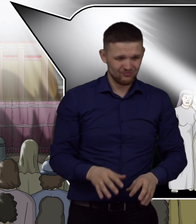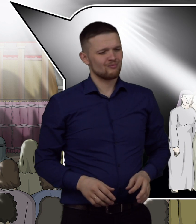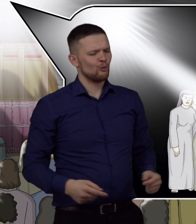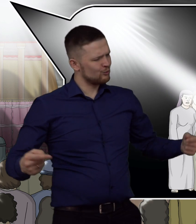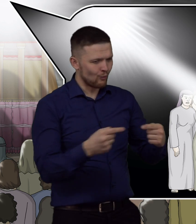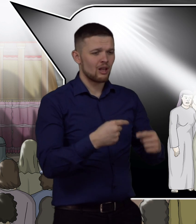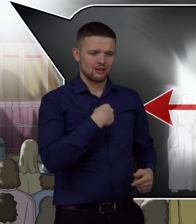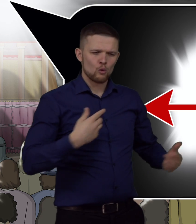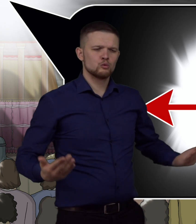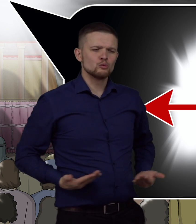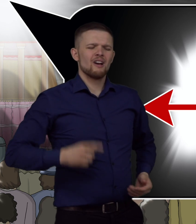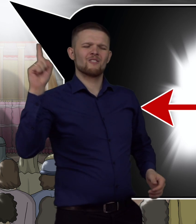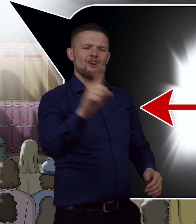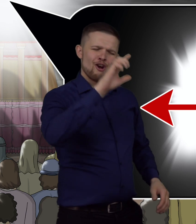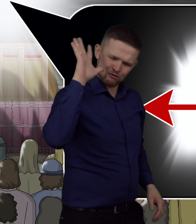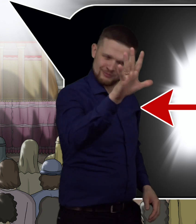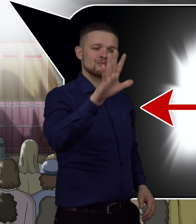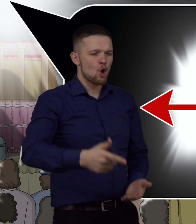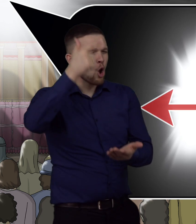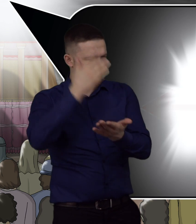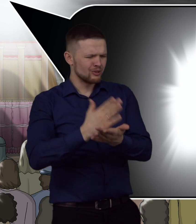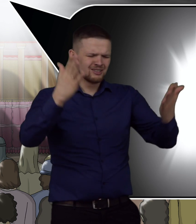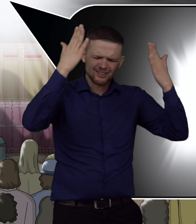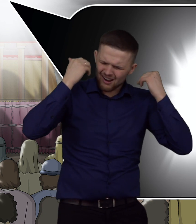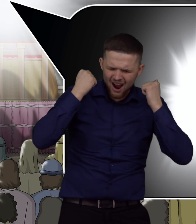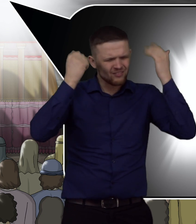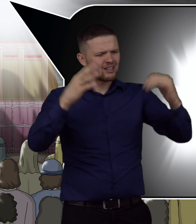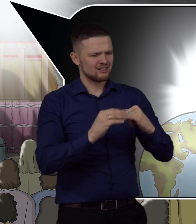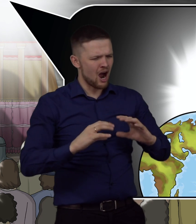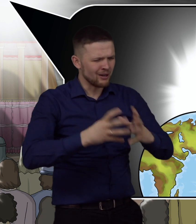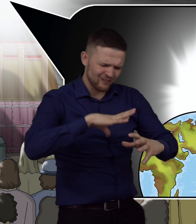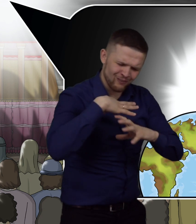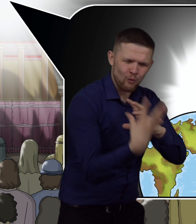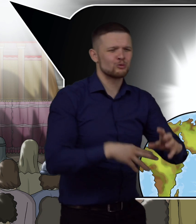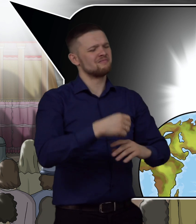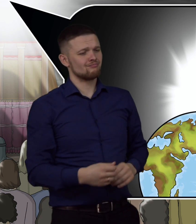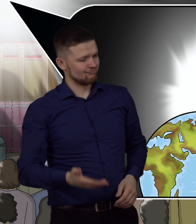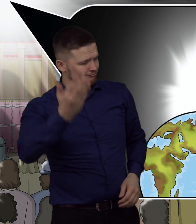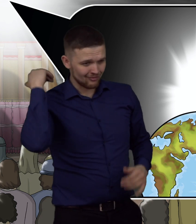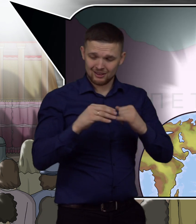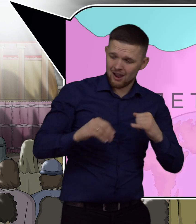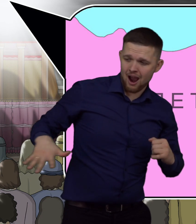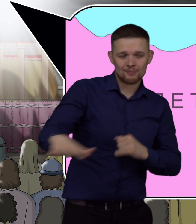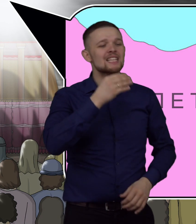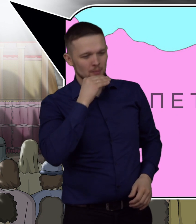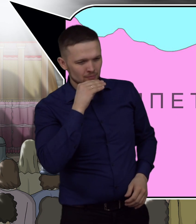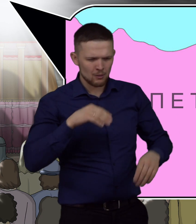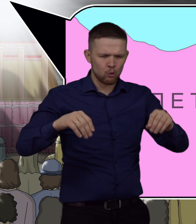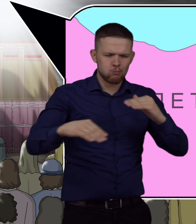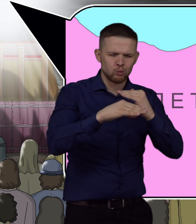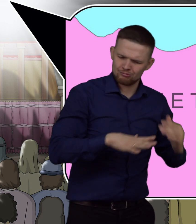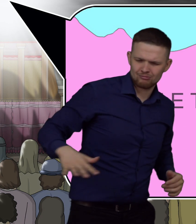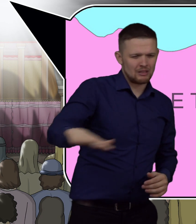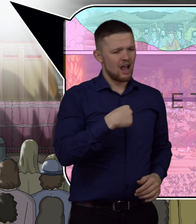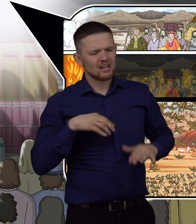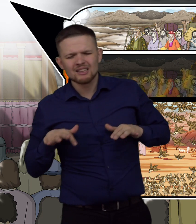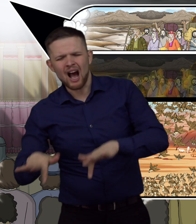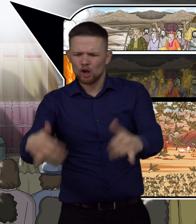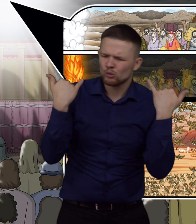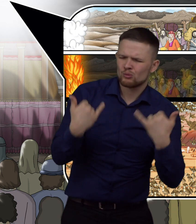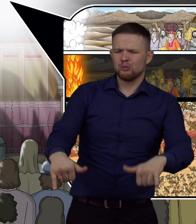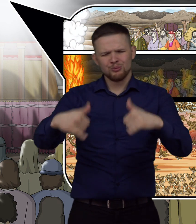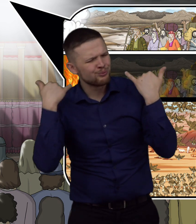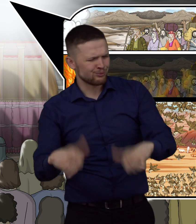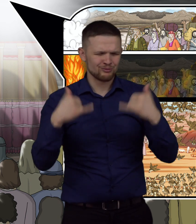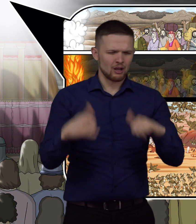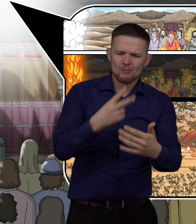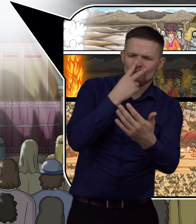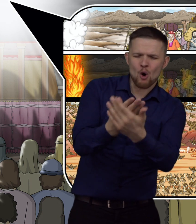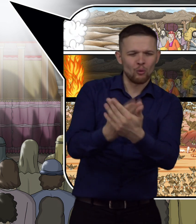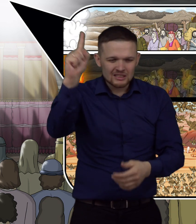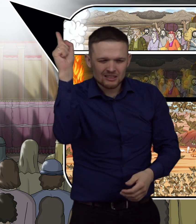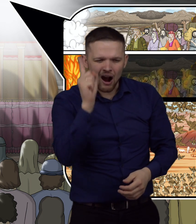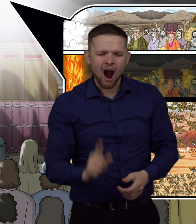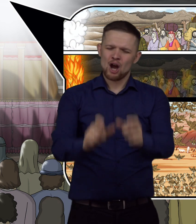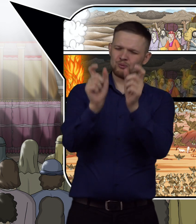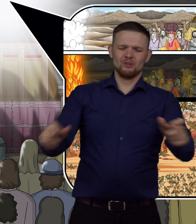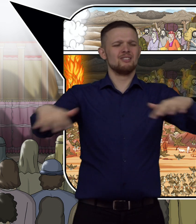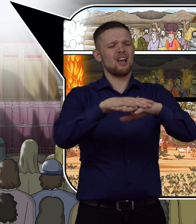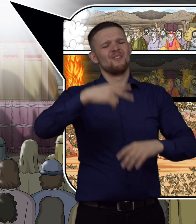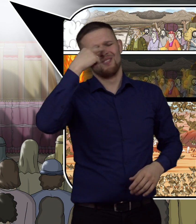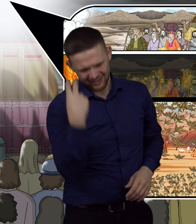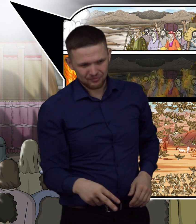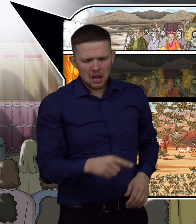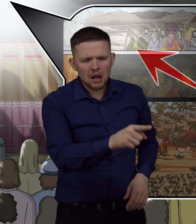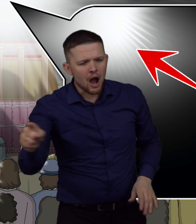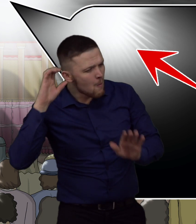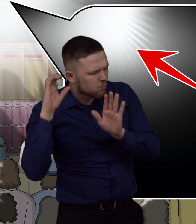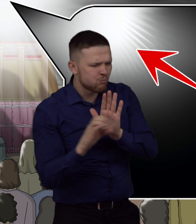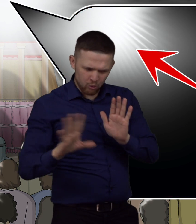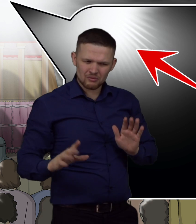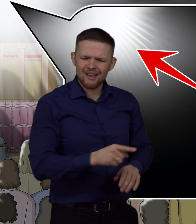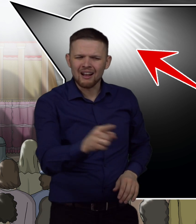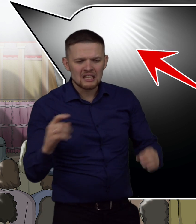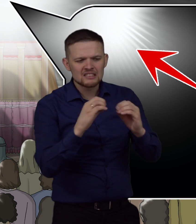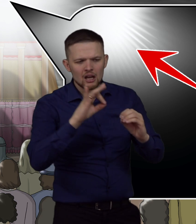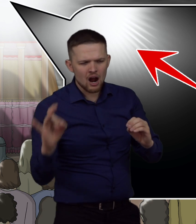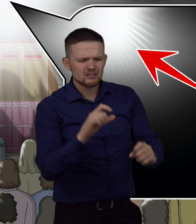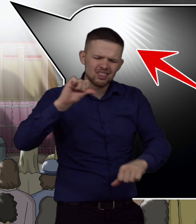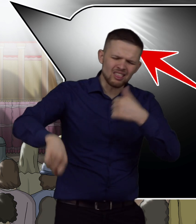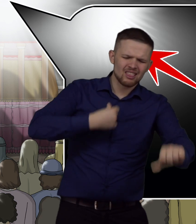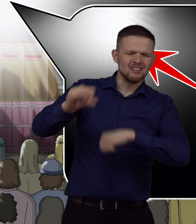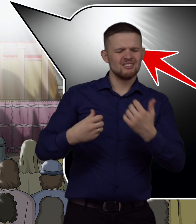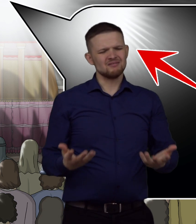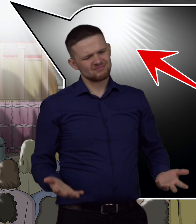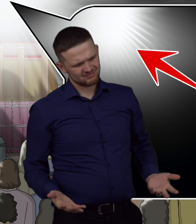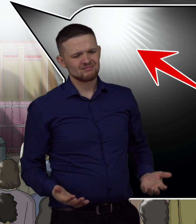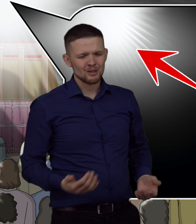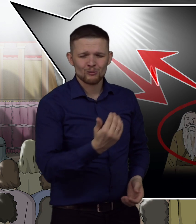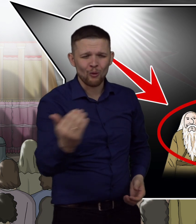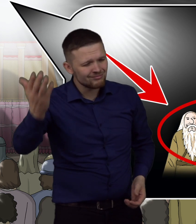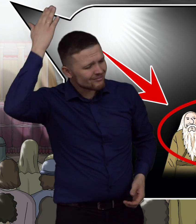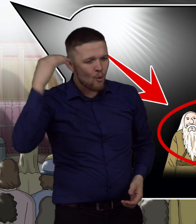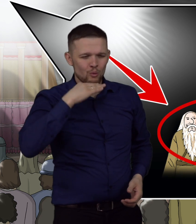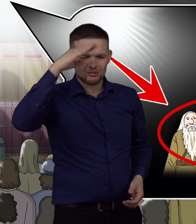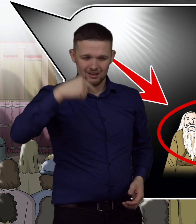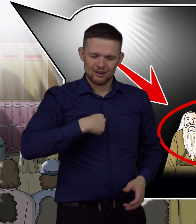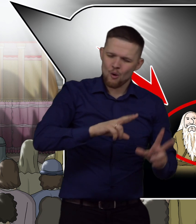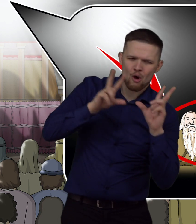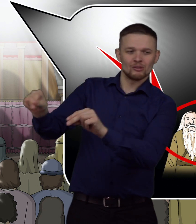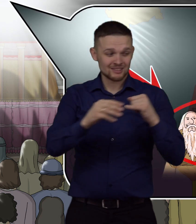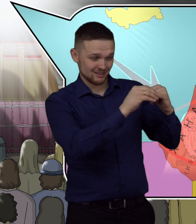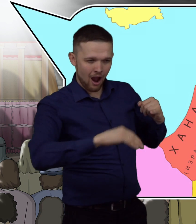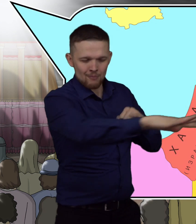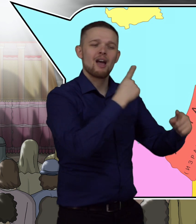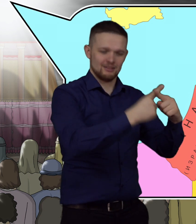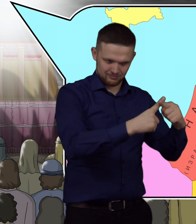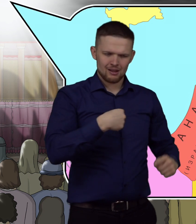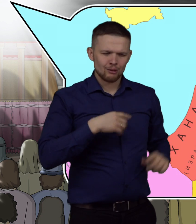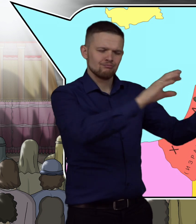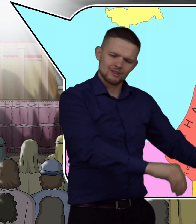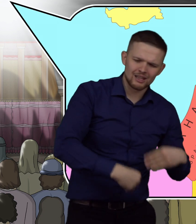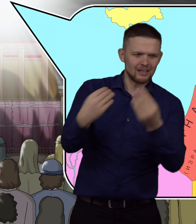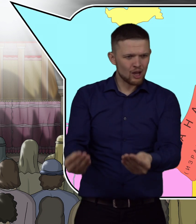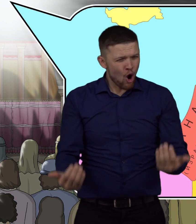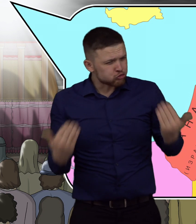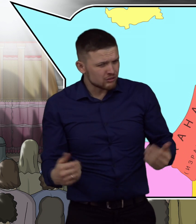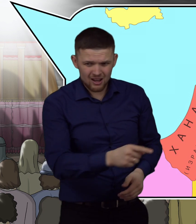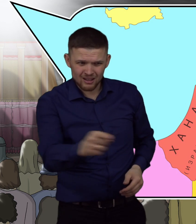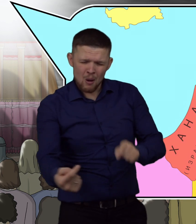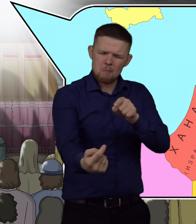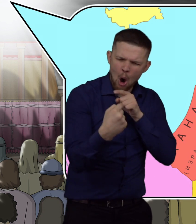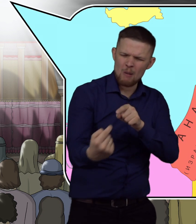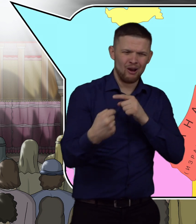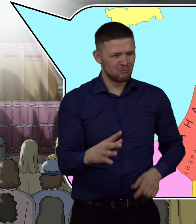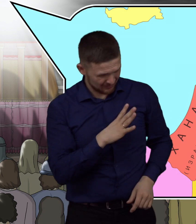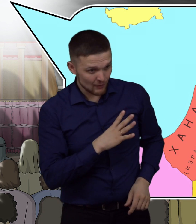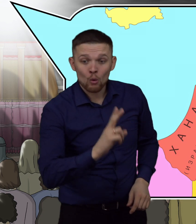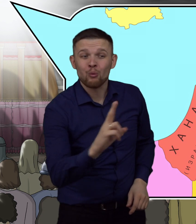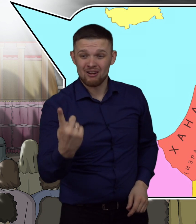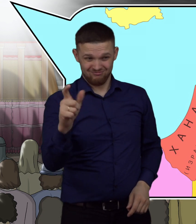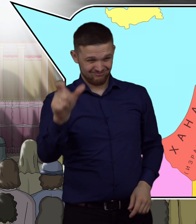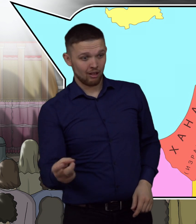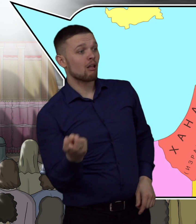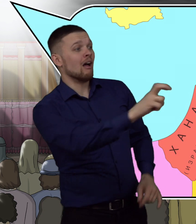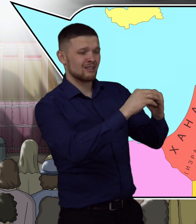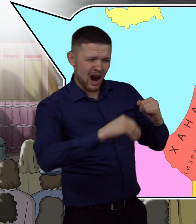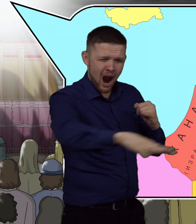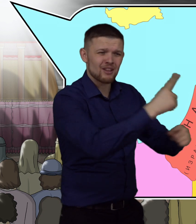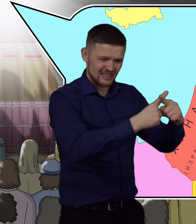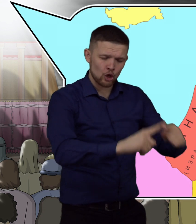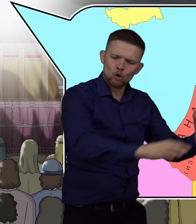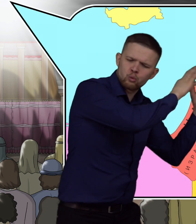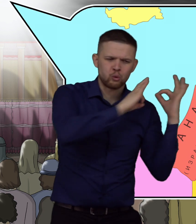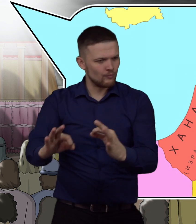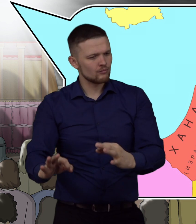“Yet as surely as I live and as surely as the whole earth is filled with the glory of the LORD, not one of the men who have seen My glory and the signs I performed in Egypt and in the wilderness—yet have tested Me and disobeyed Me these ten times— not one will ever see the land that I swore to give their fathers.